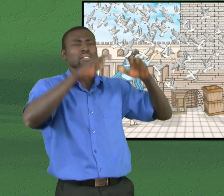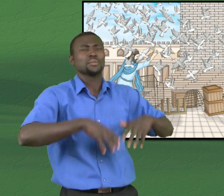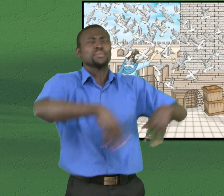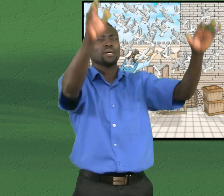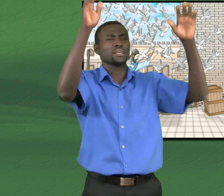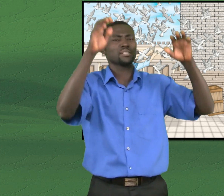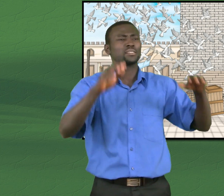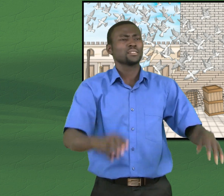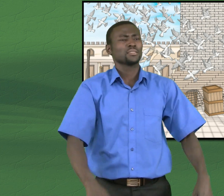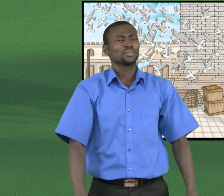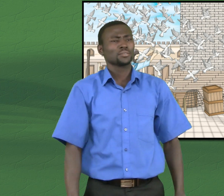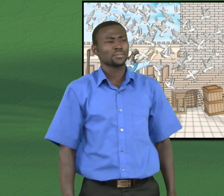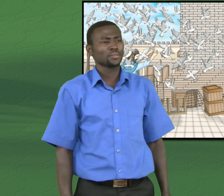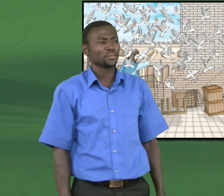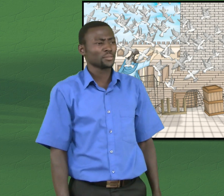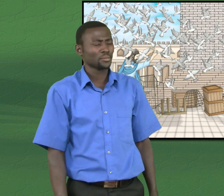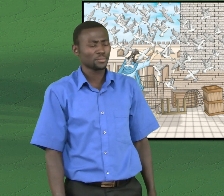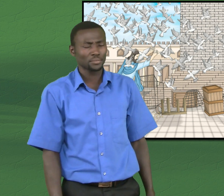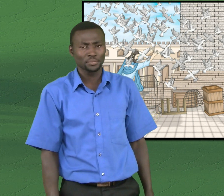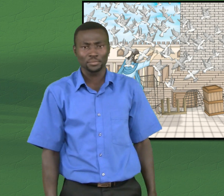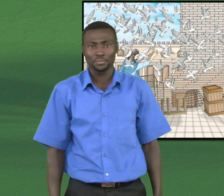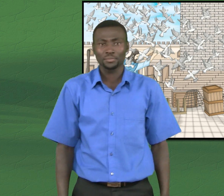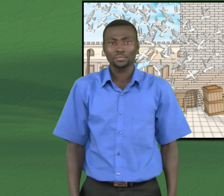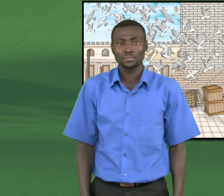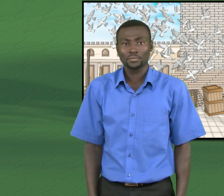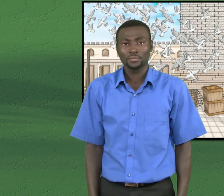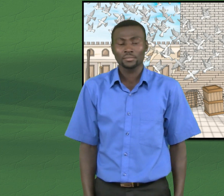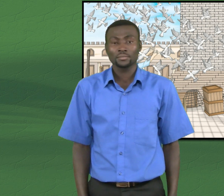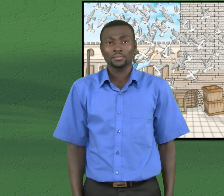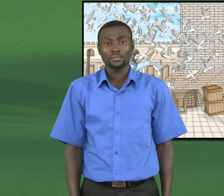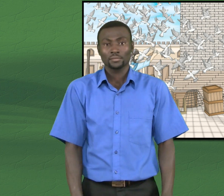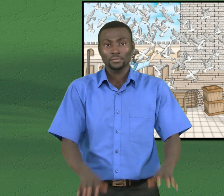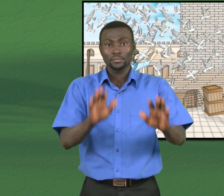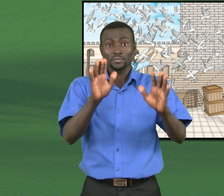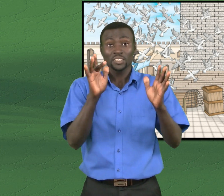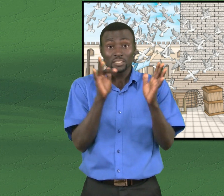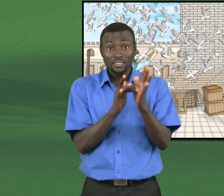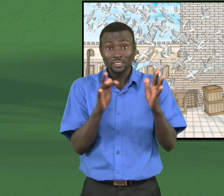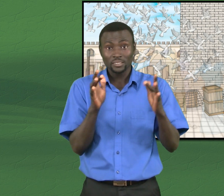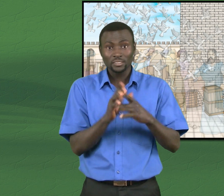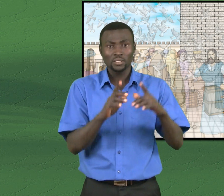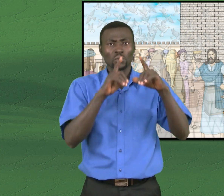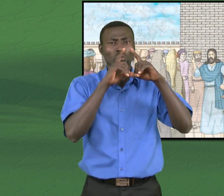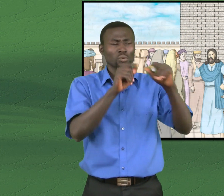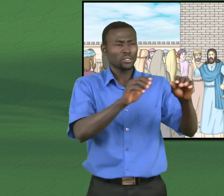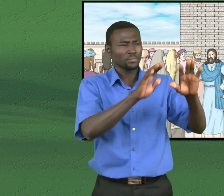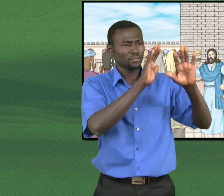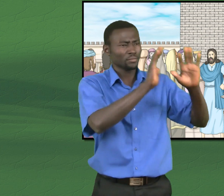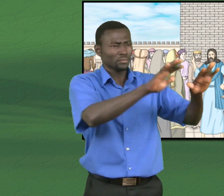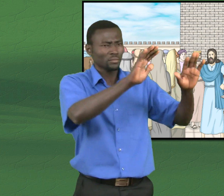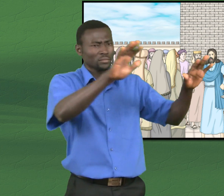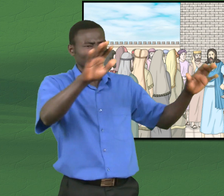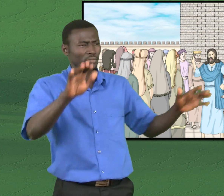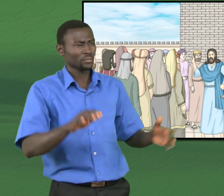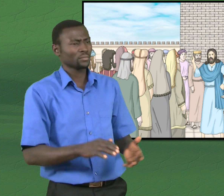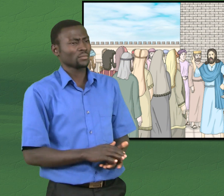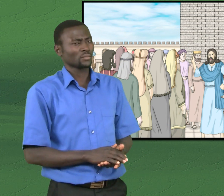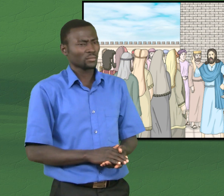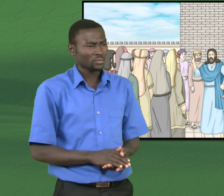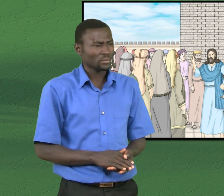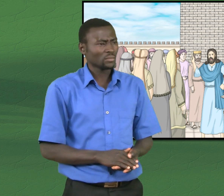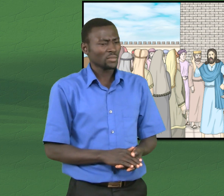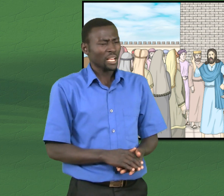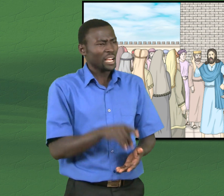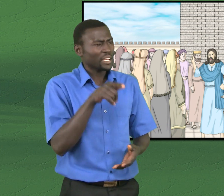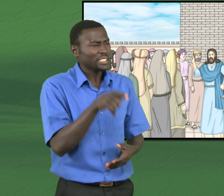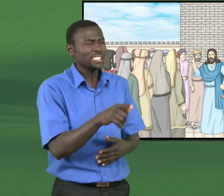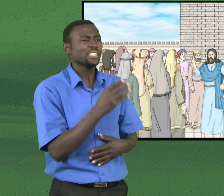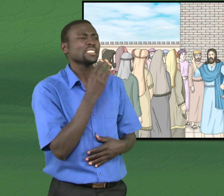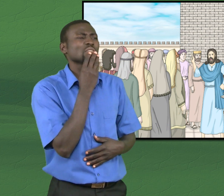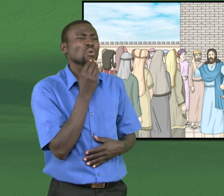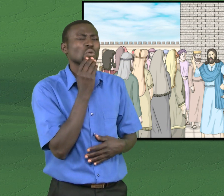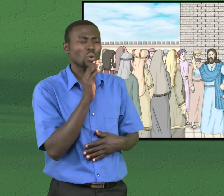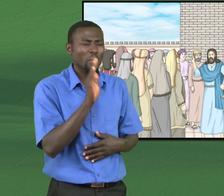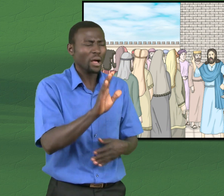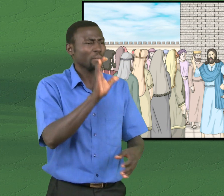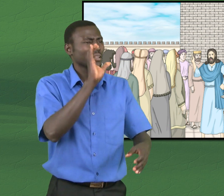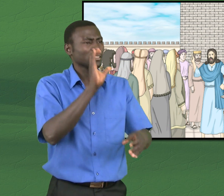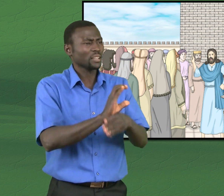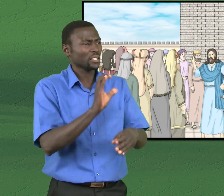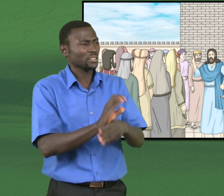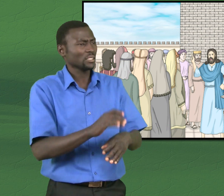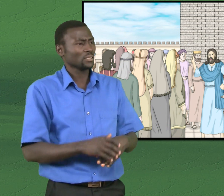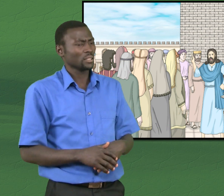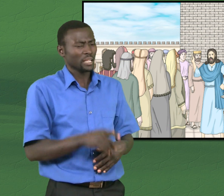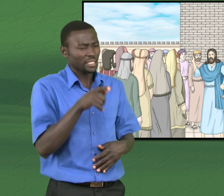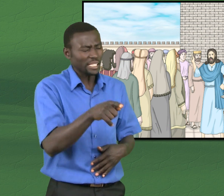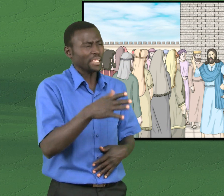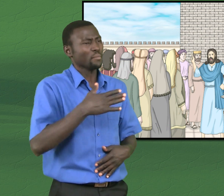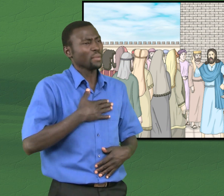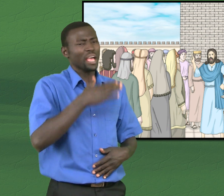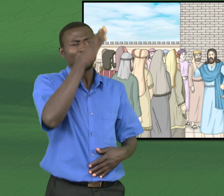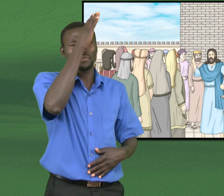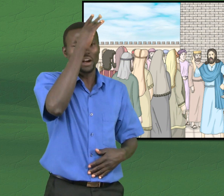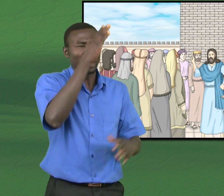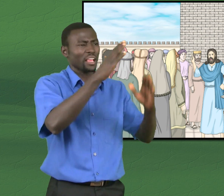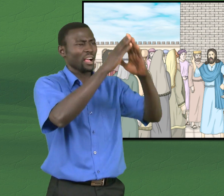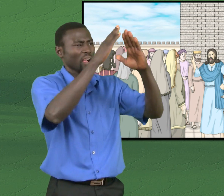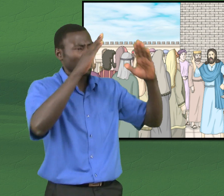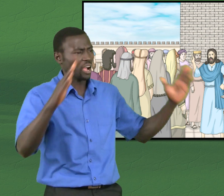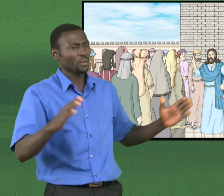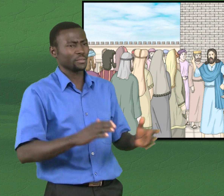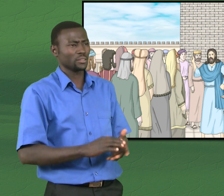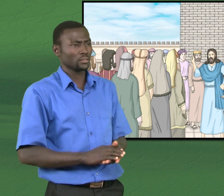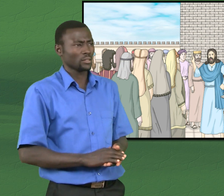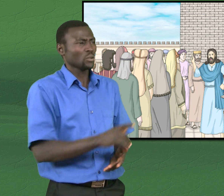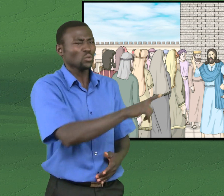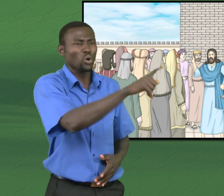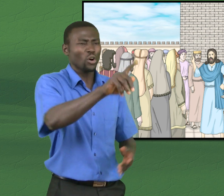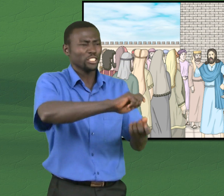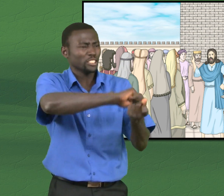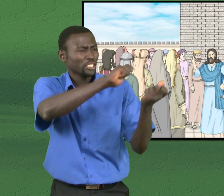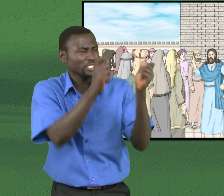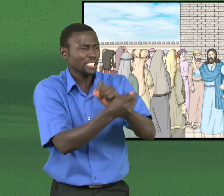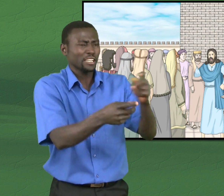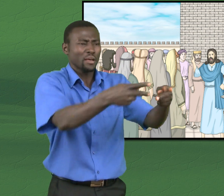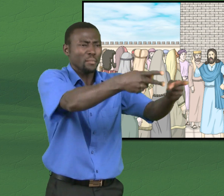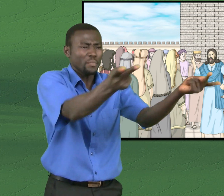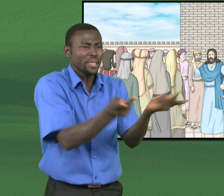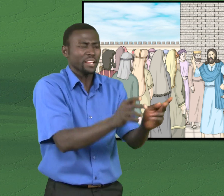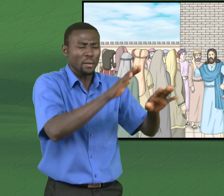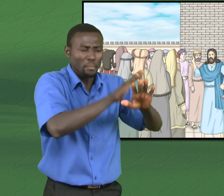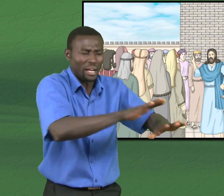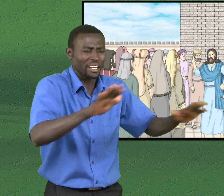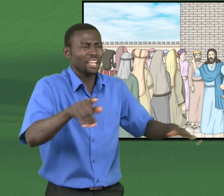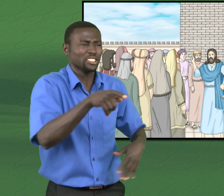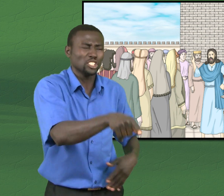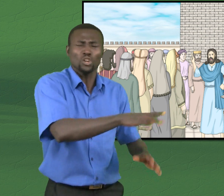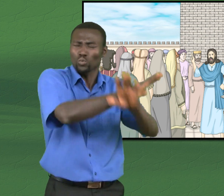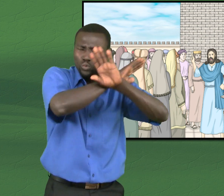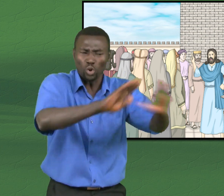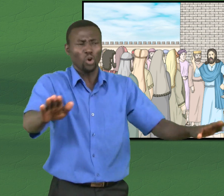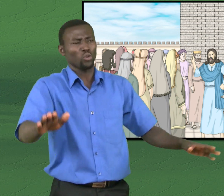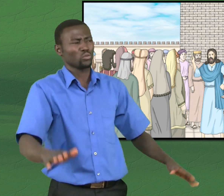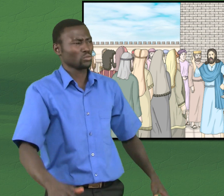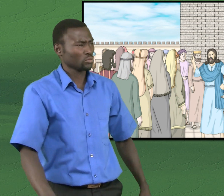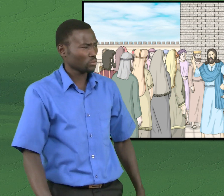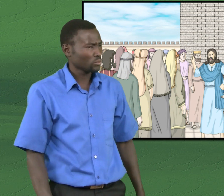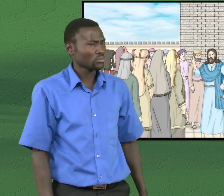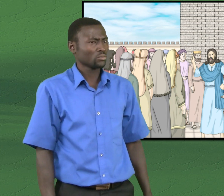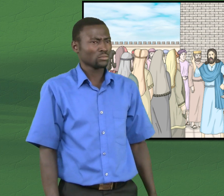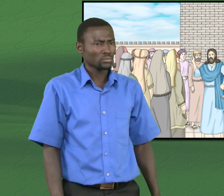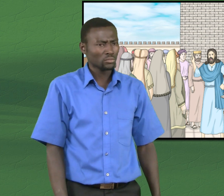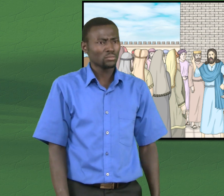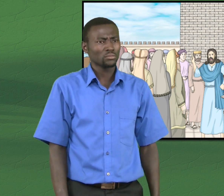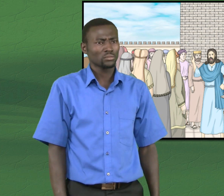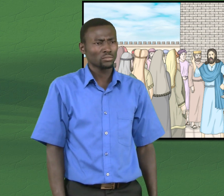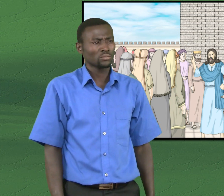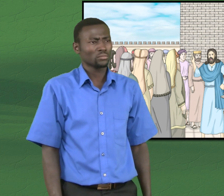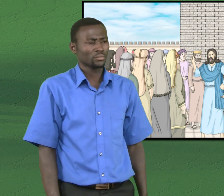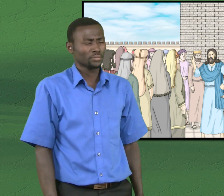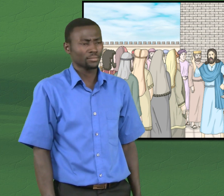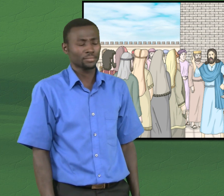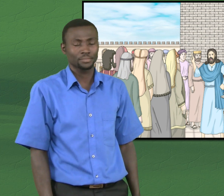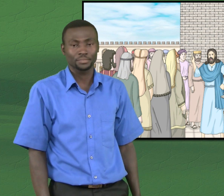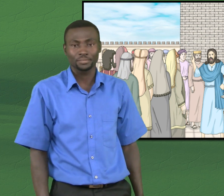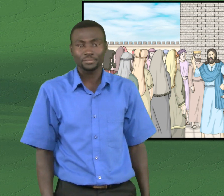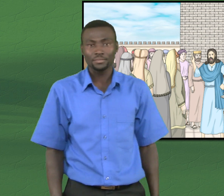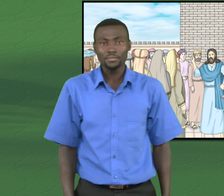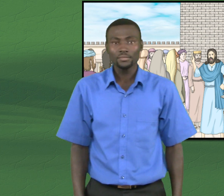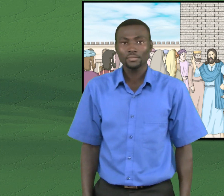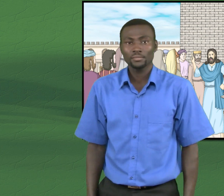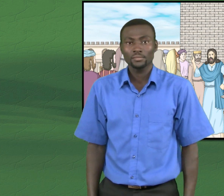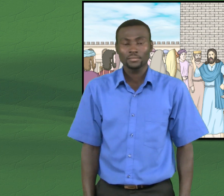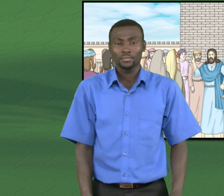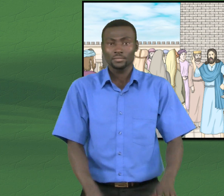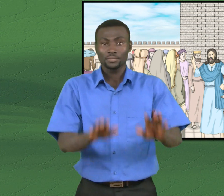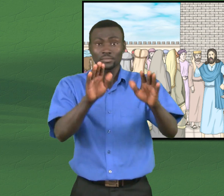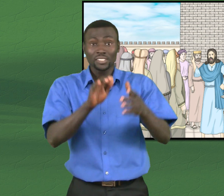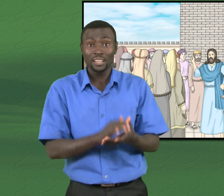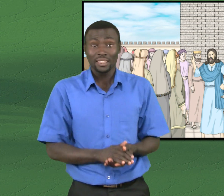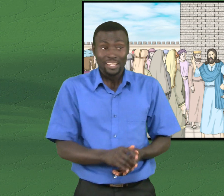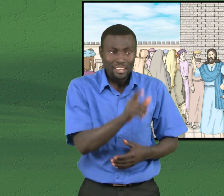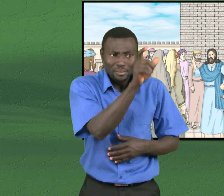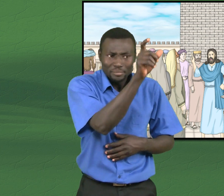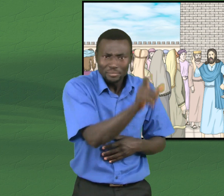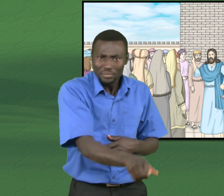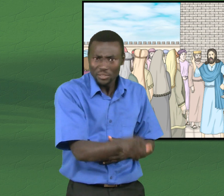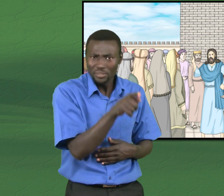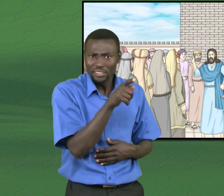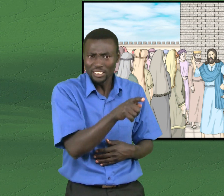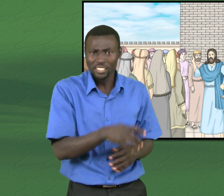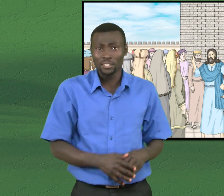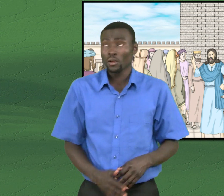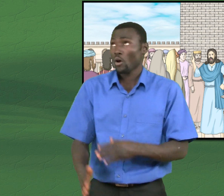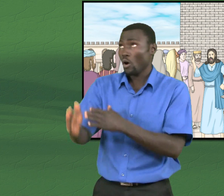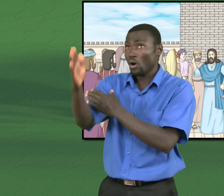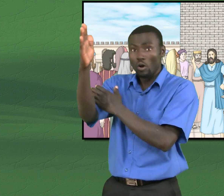How dare you turn My Father’s house into a marketplace!”